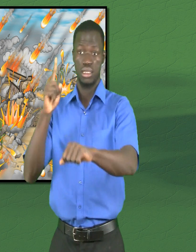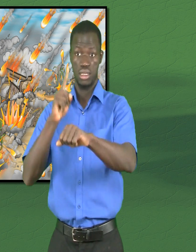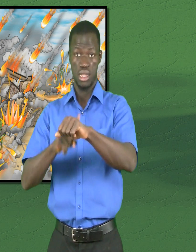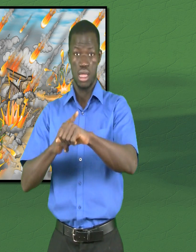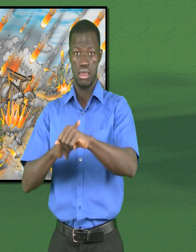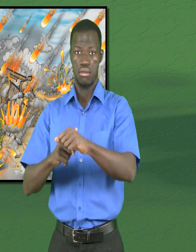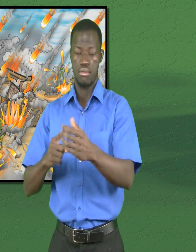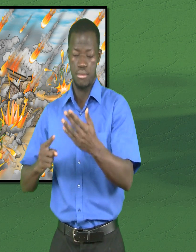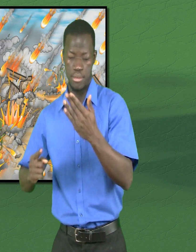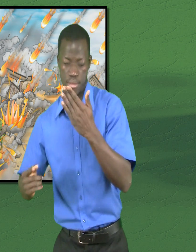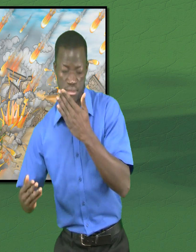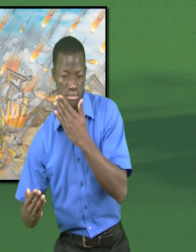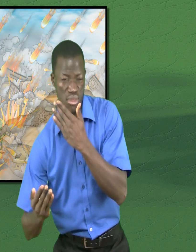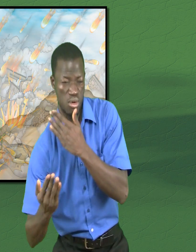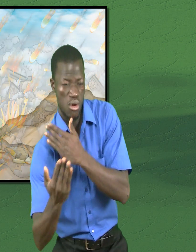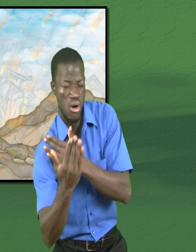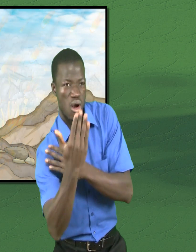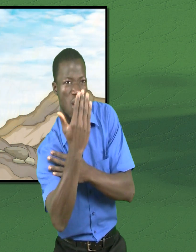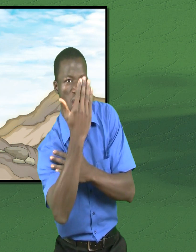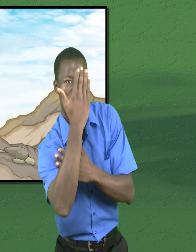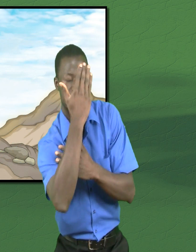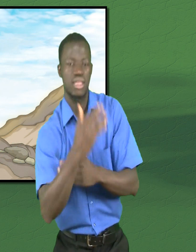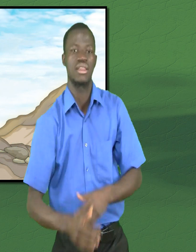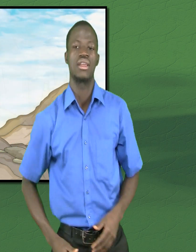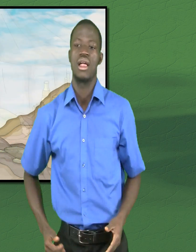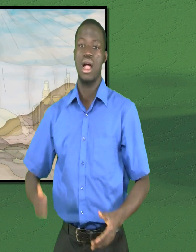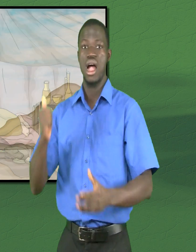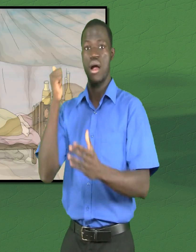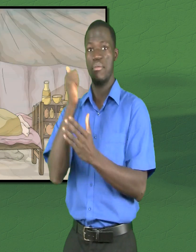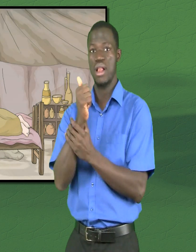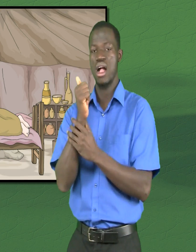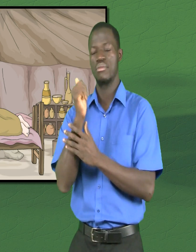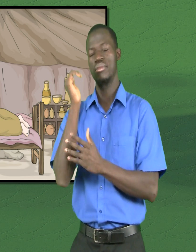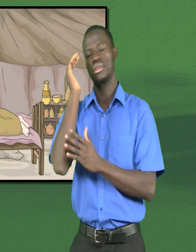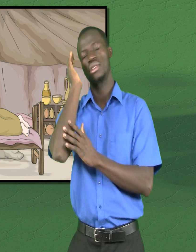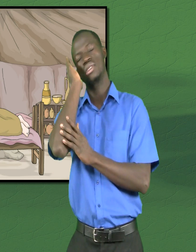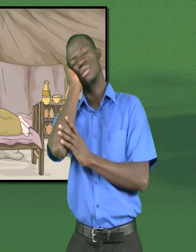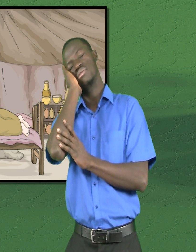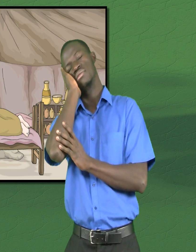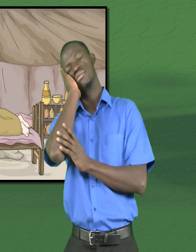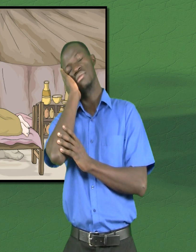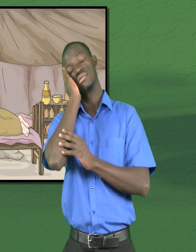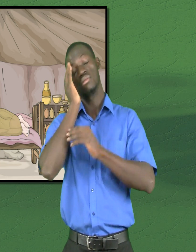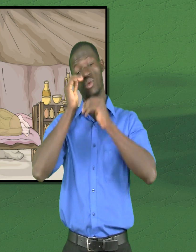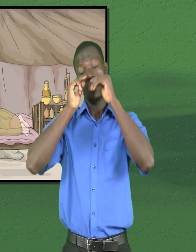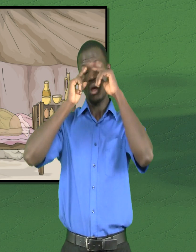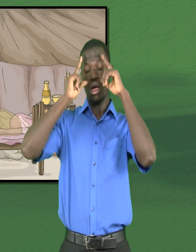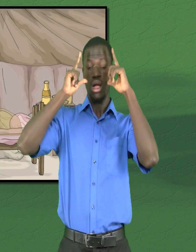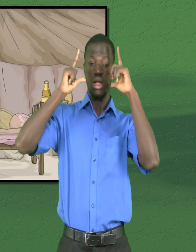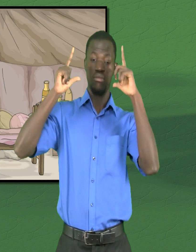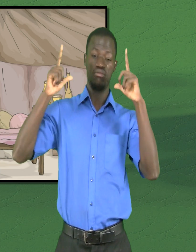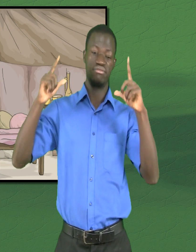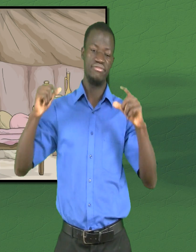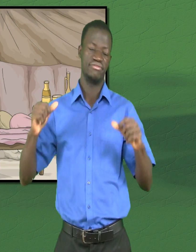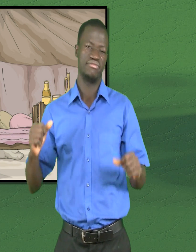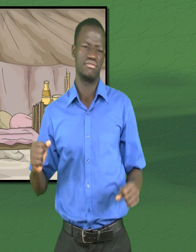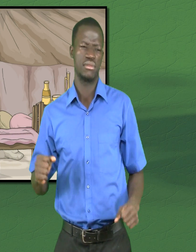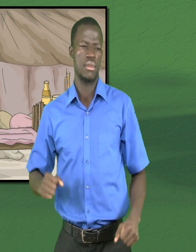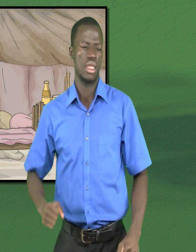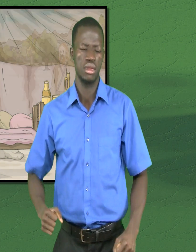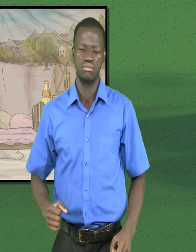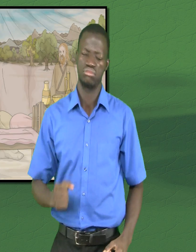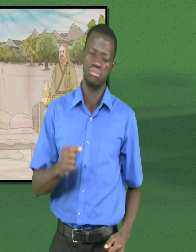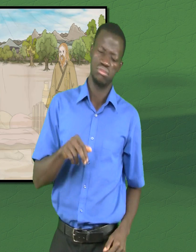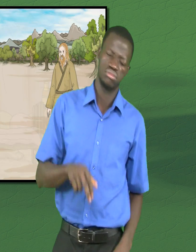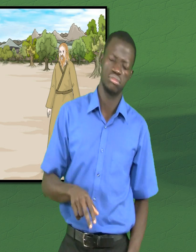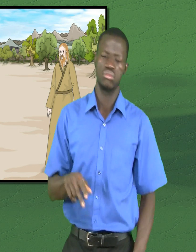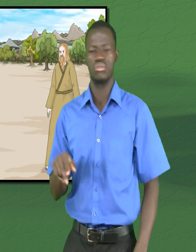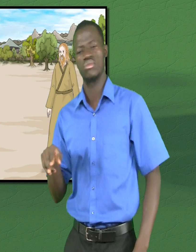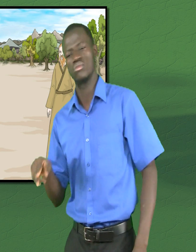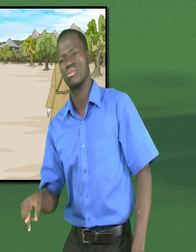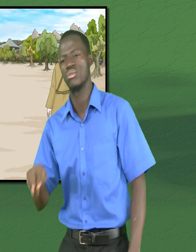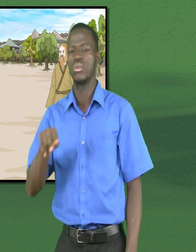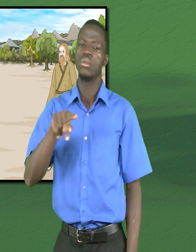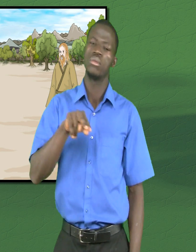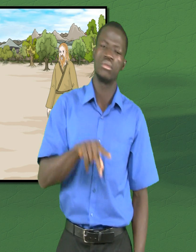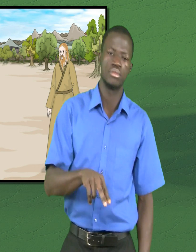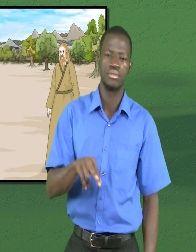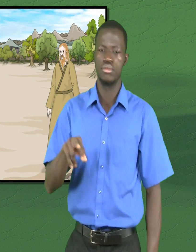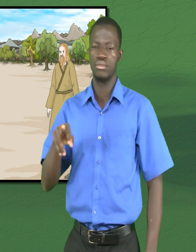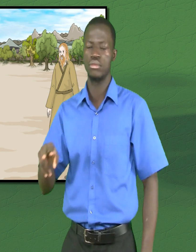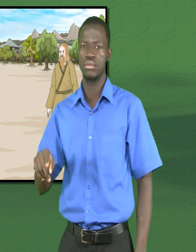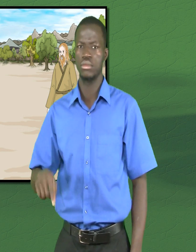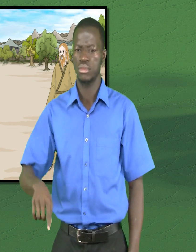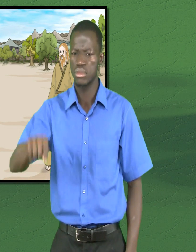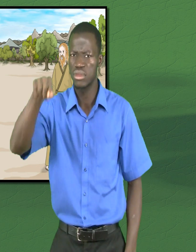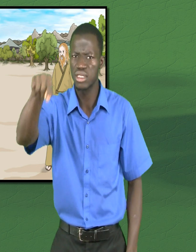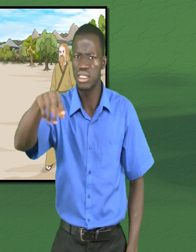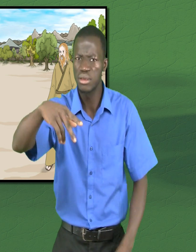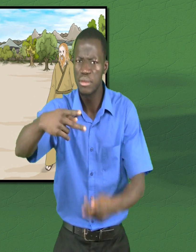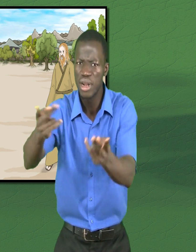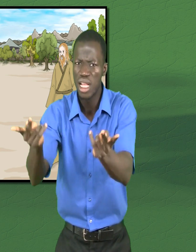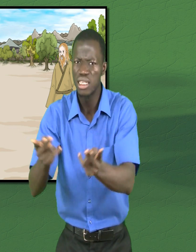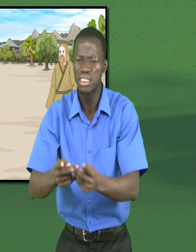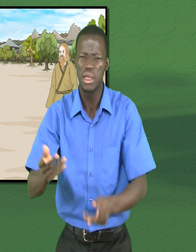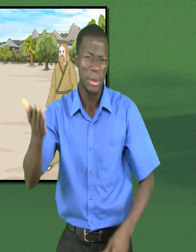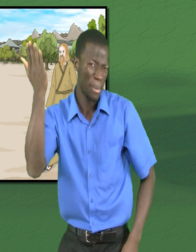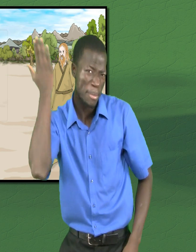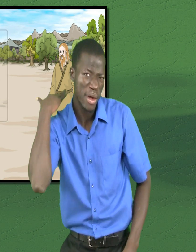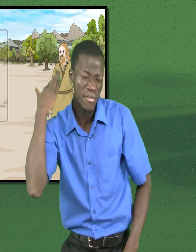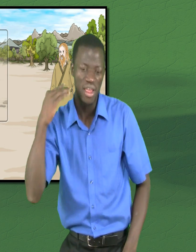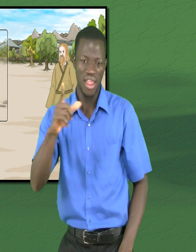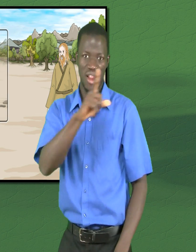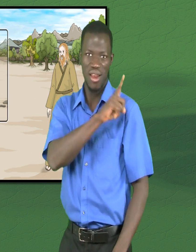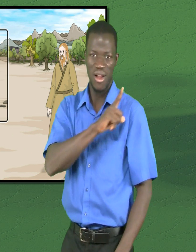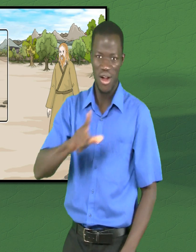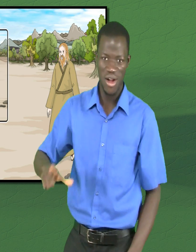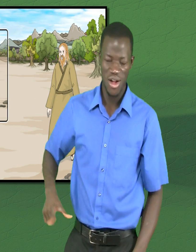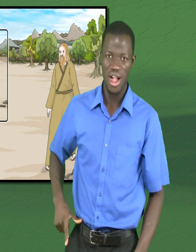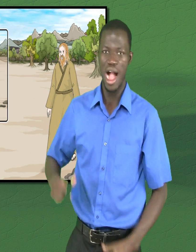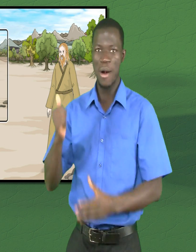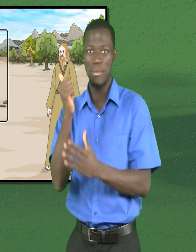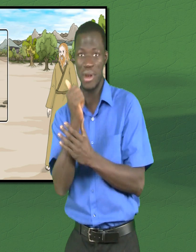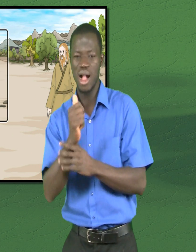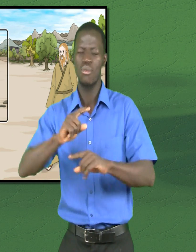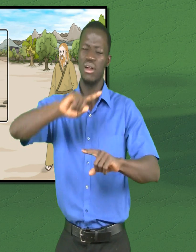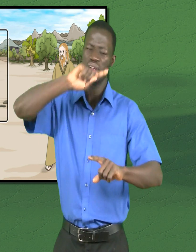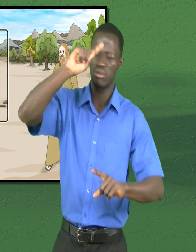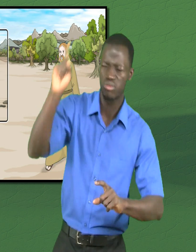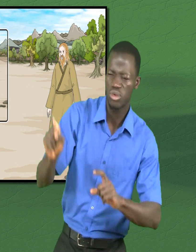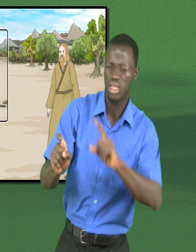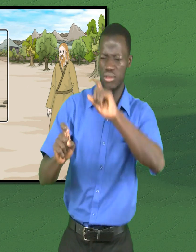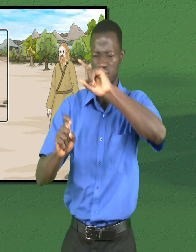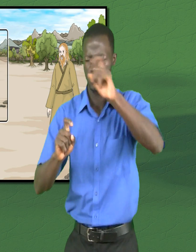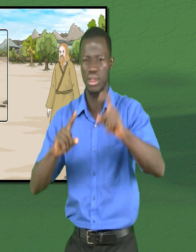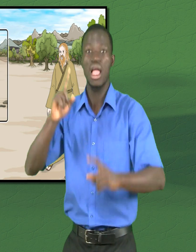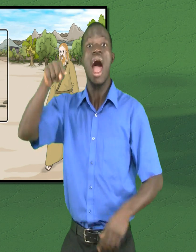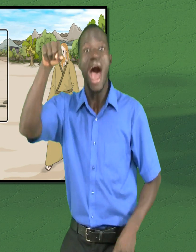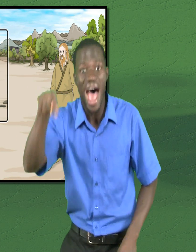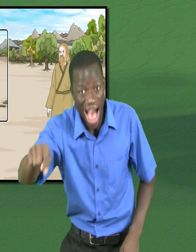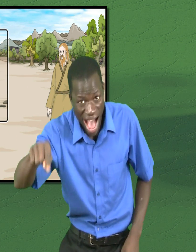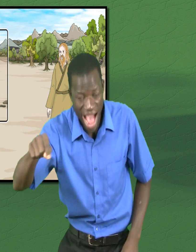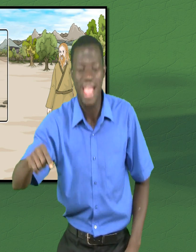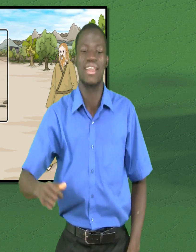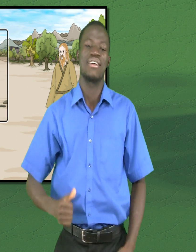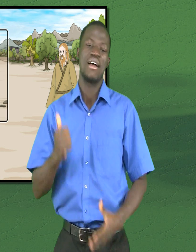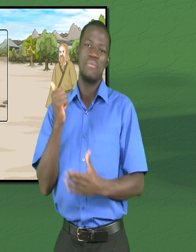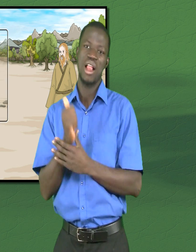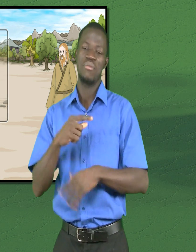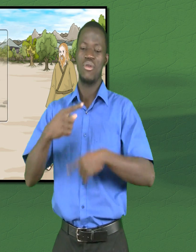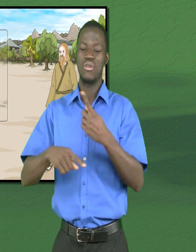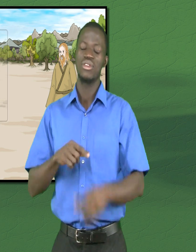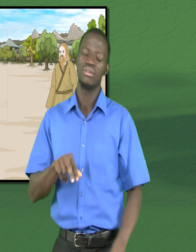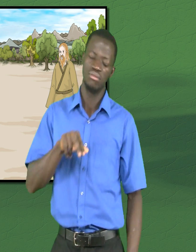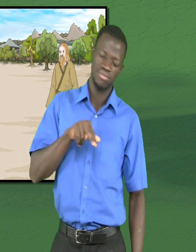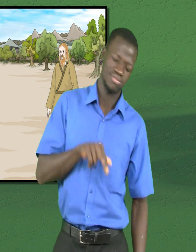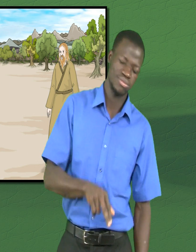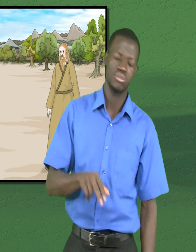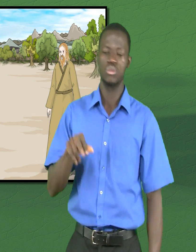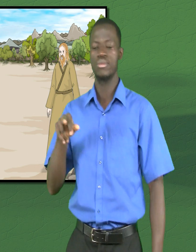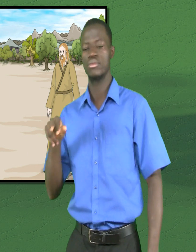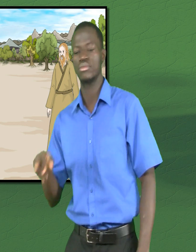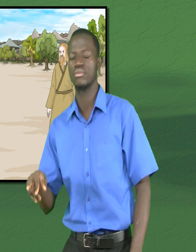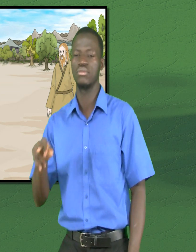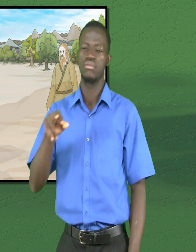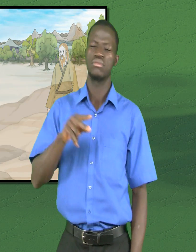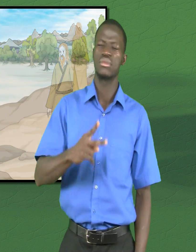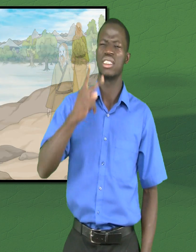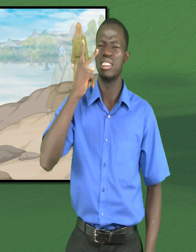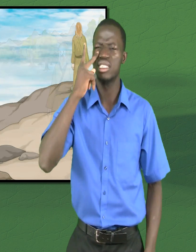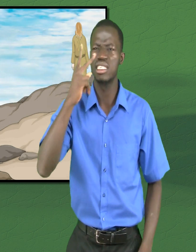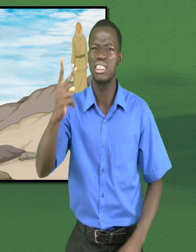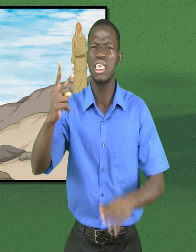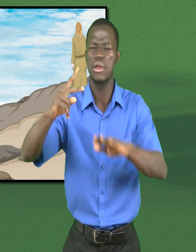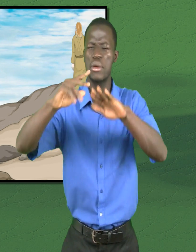Early the next morning, Abraham got up and returned to the place where he had stood before the LORD.